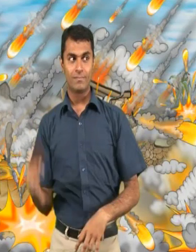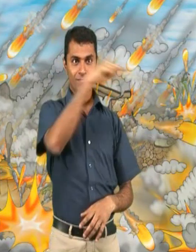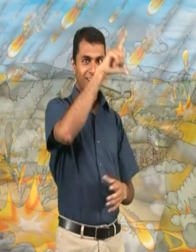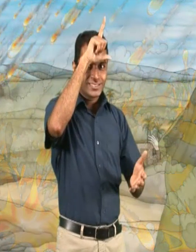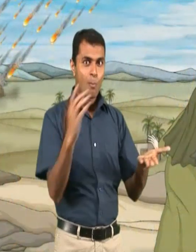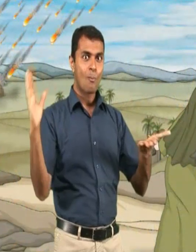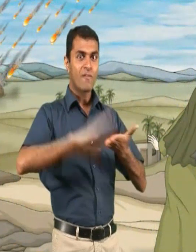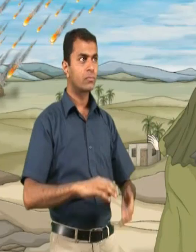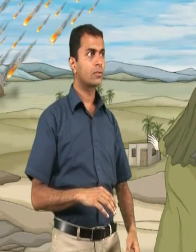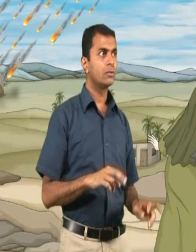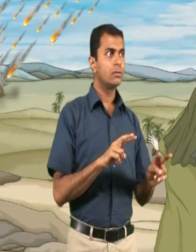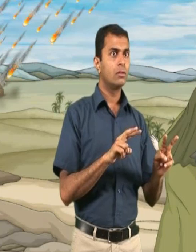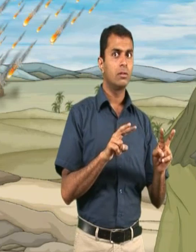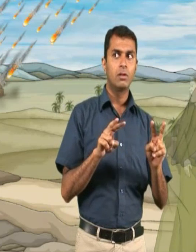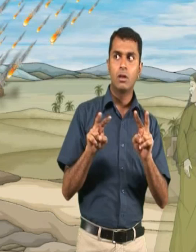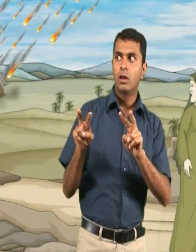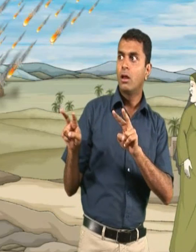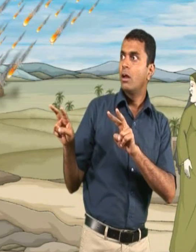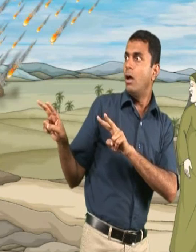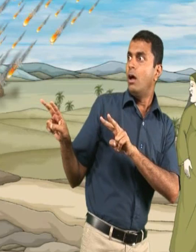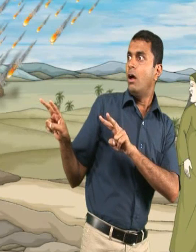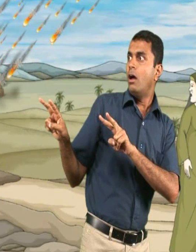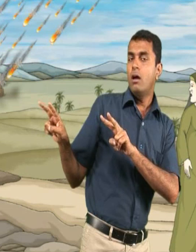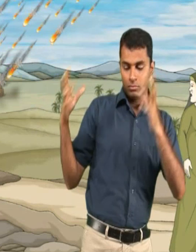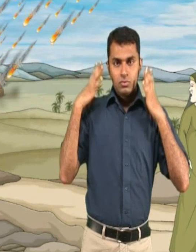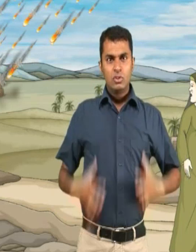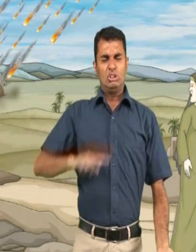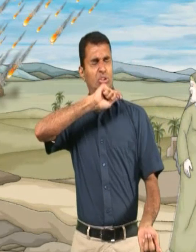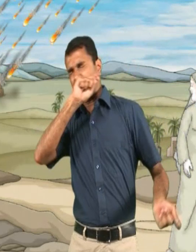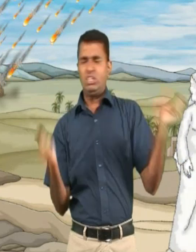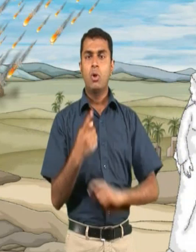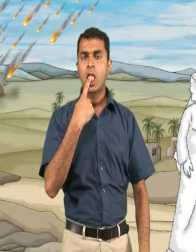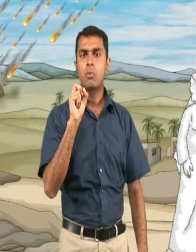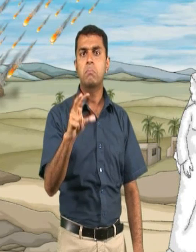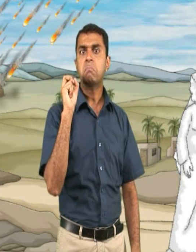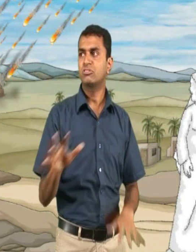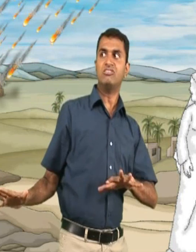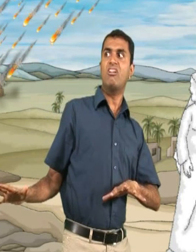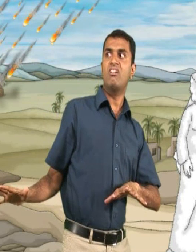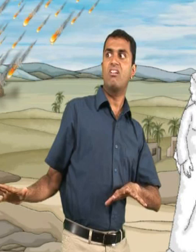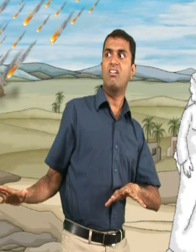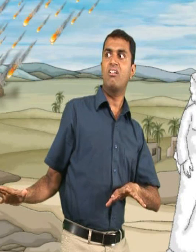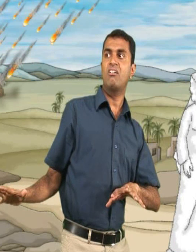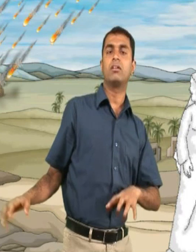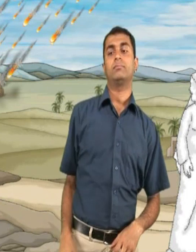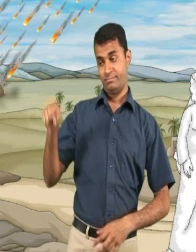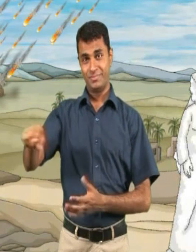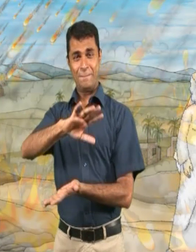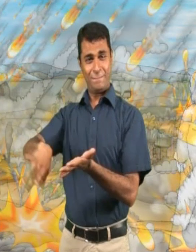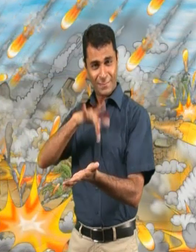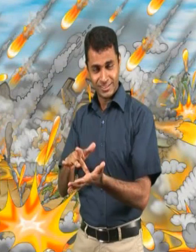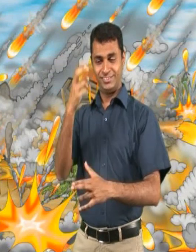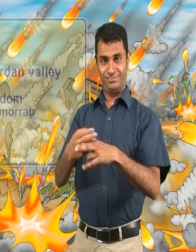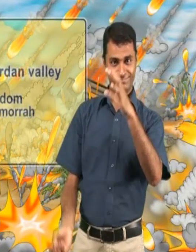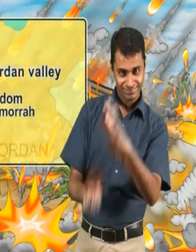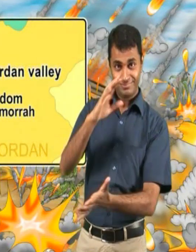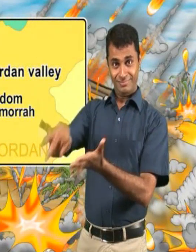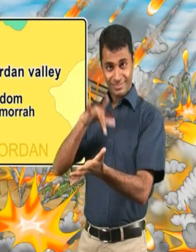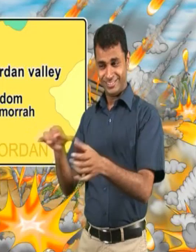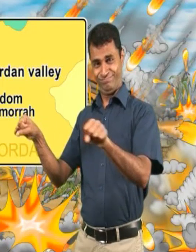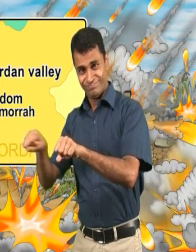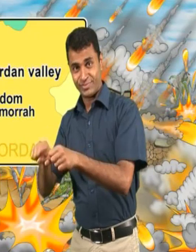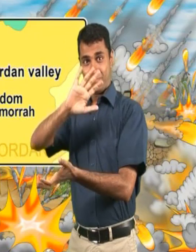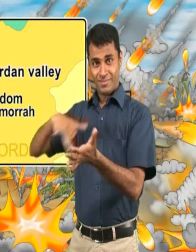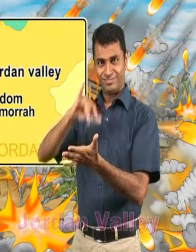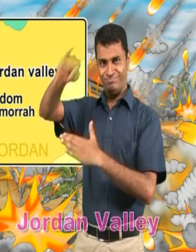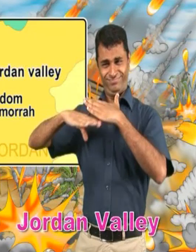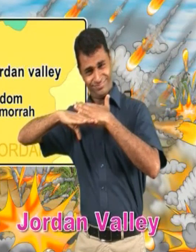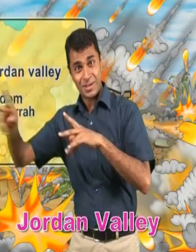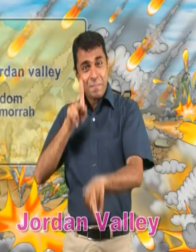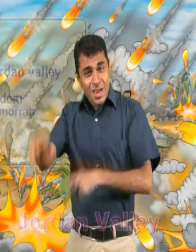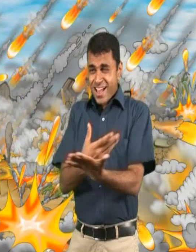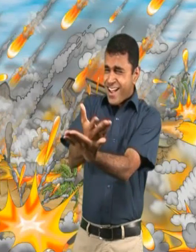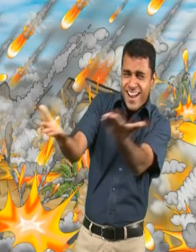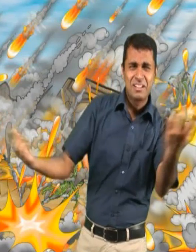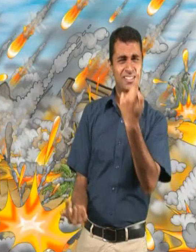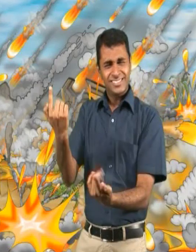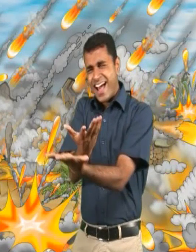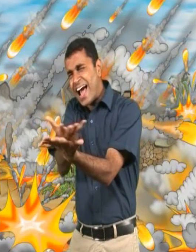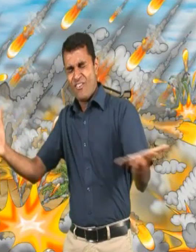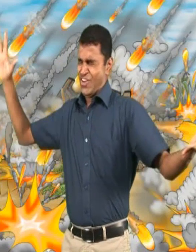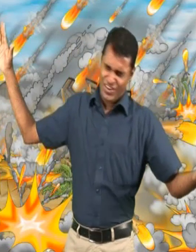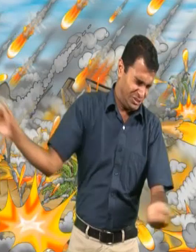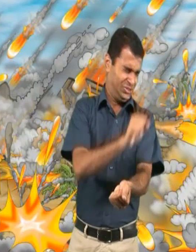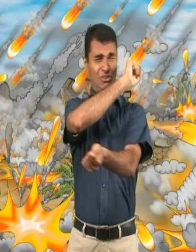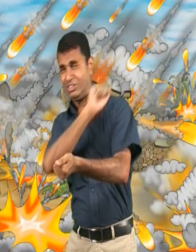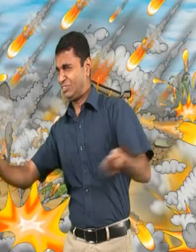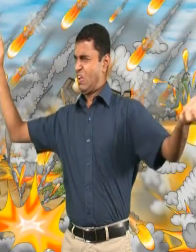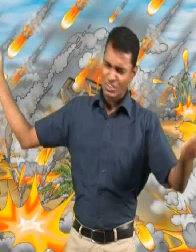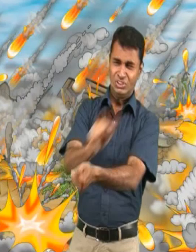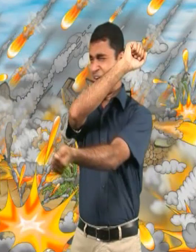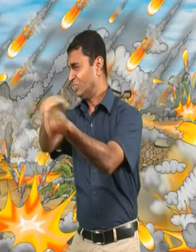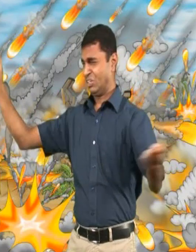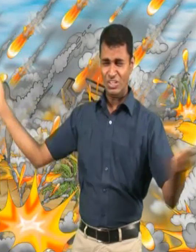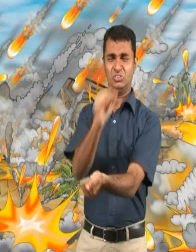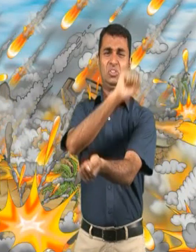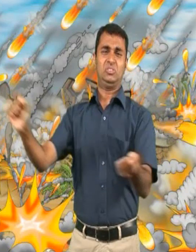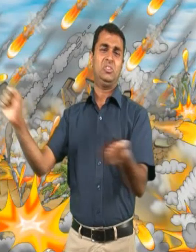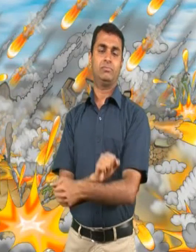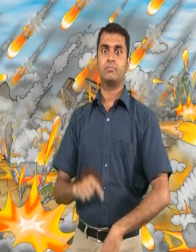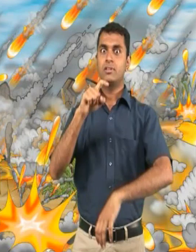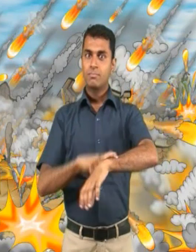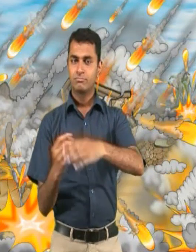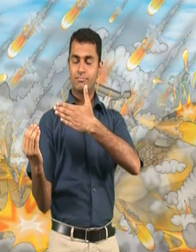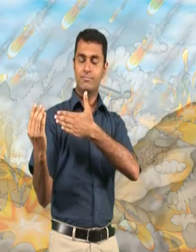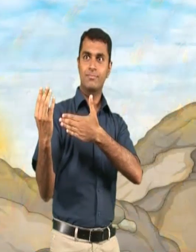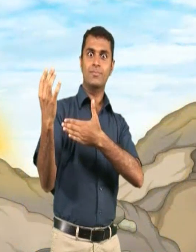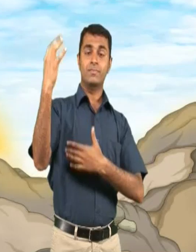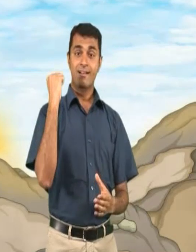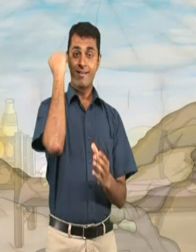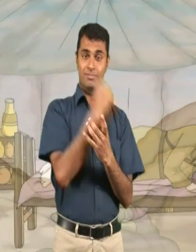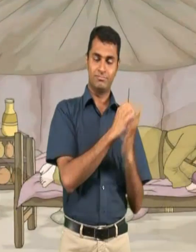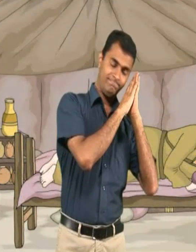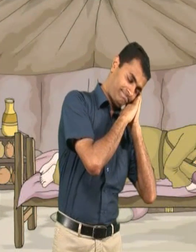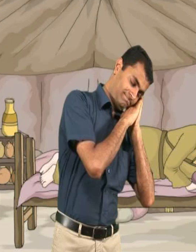But Lot’s wife looked back, and she became a pillar of salt.